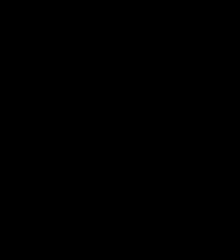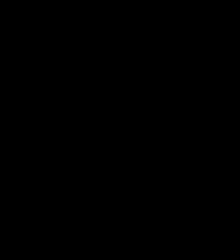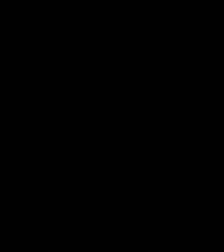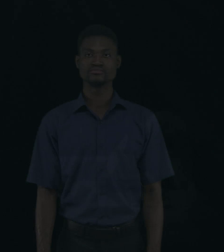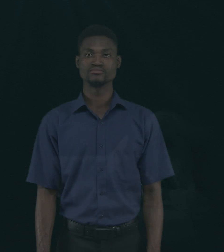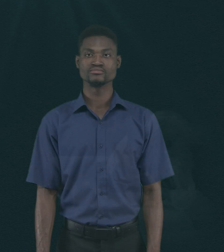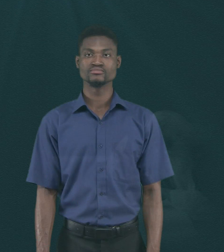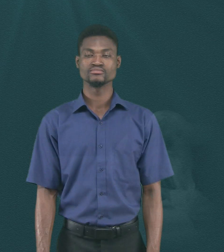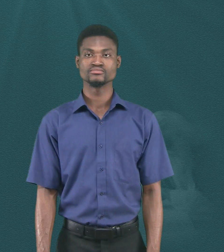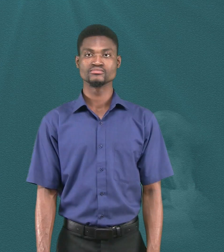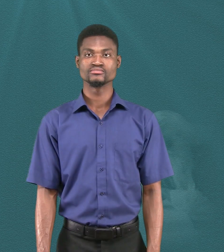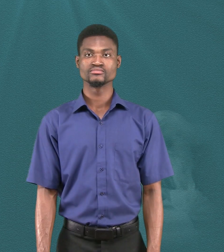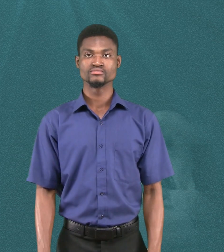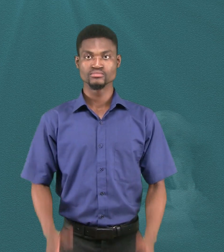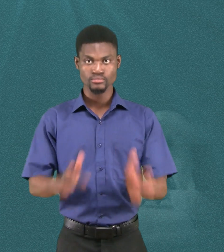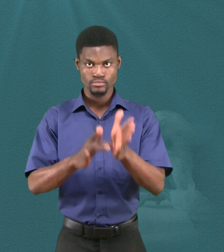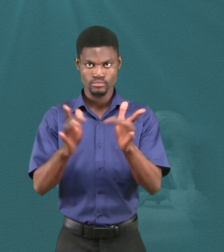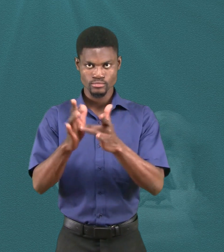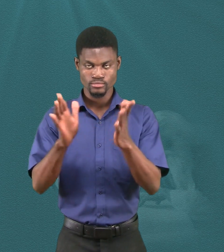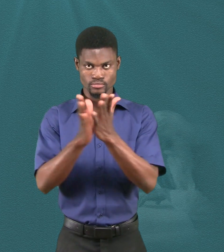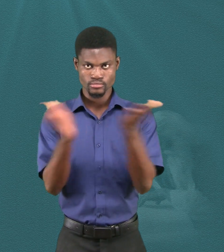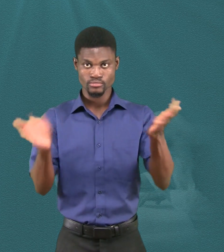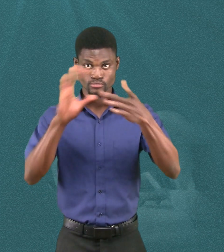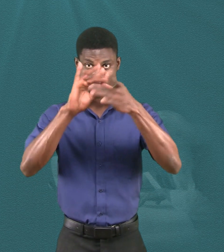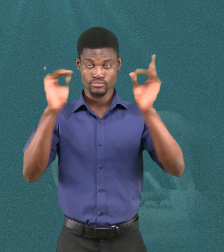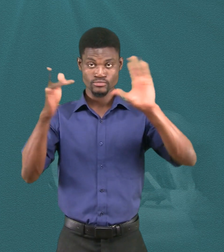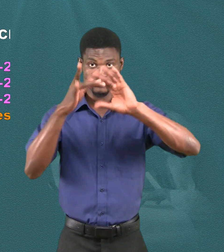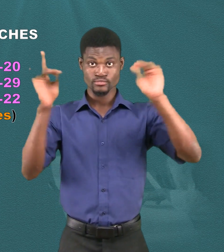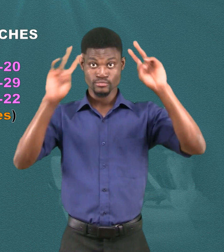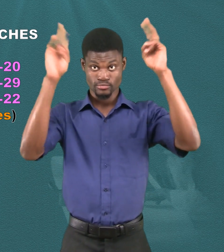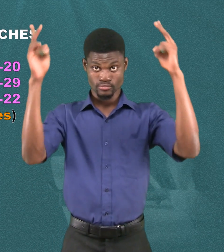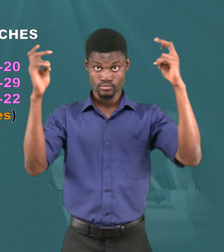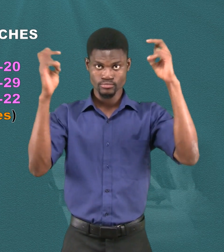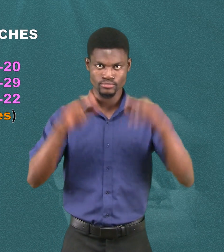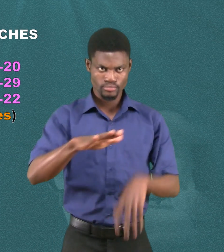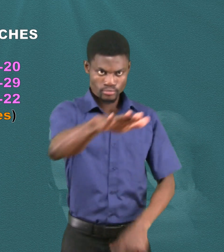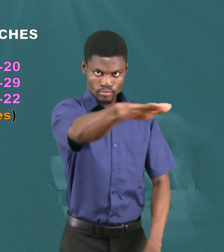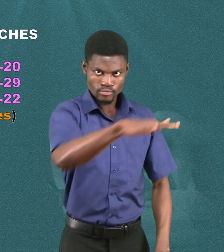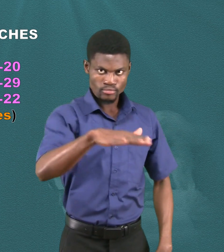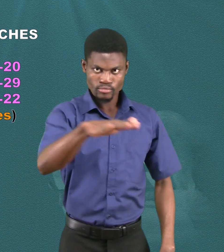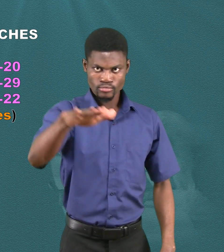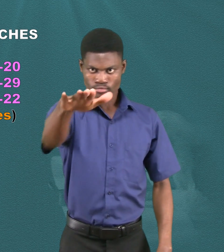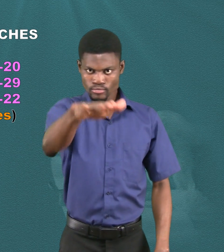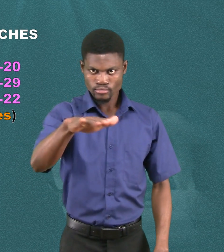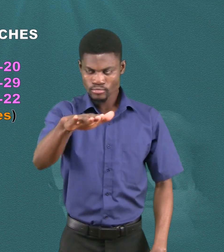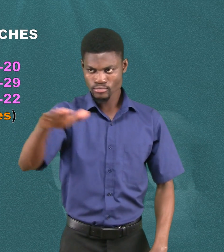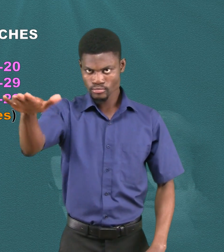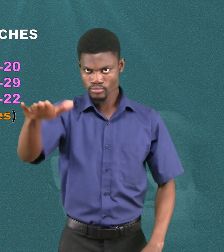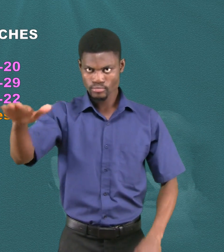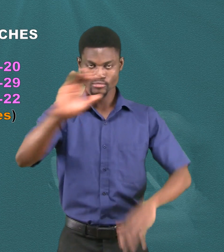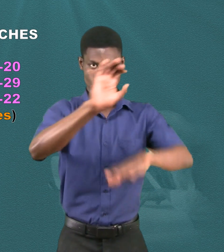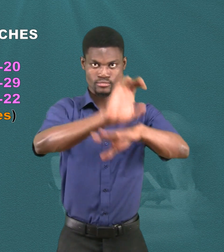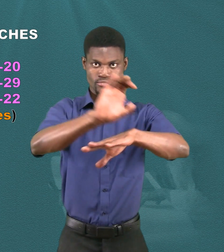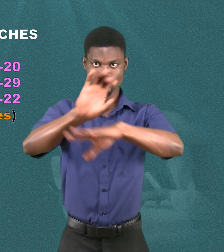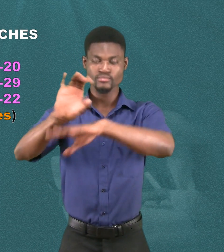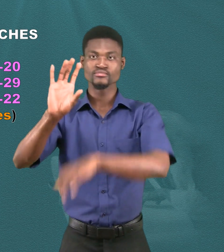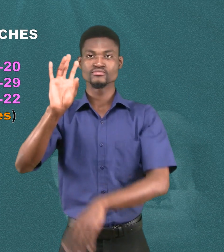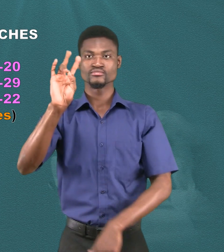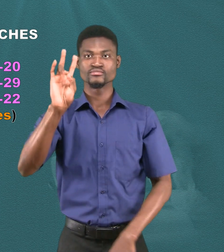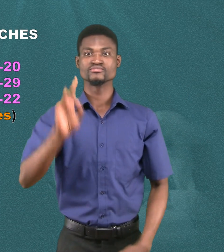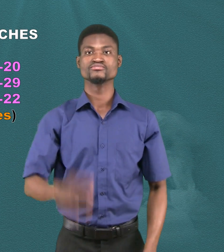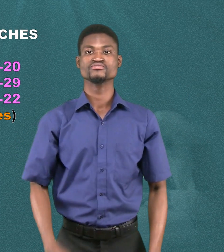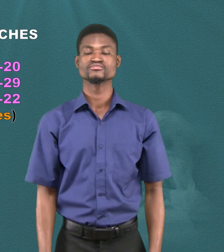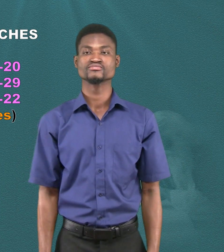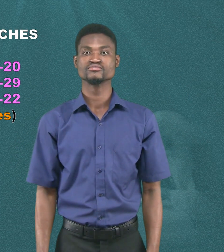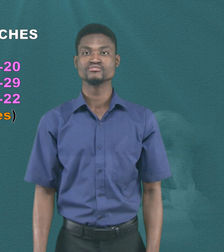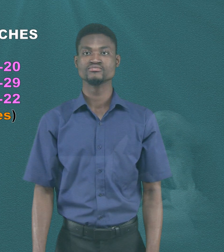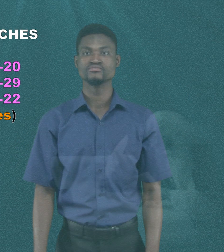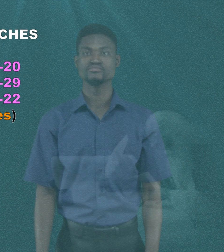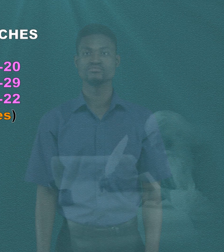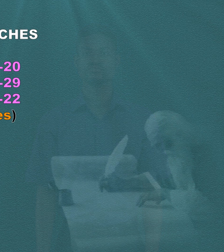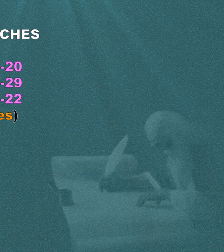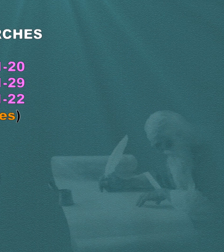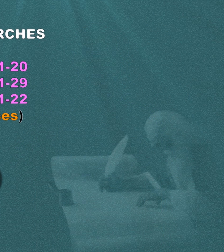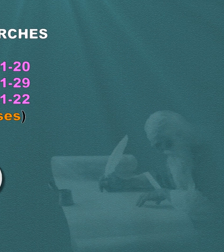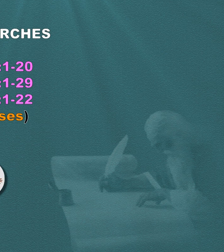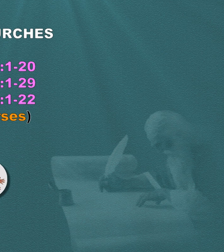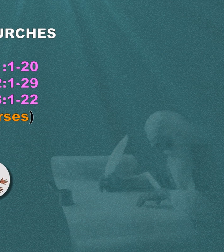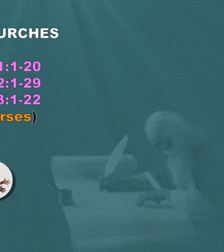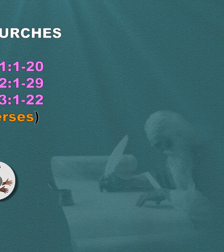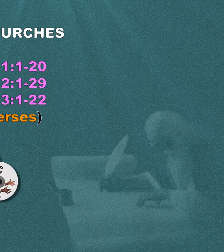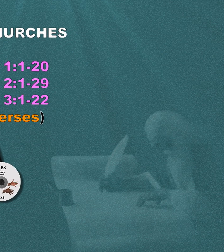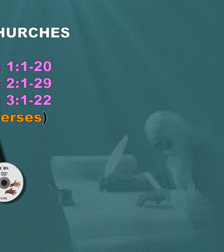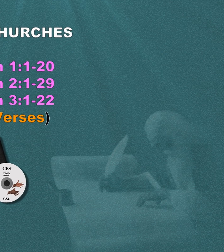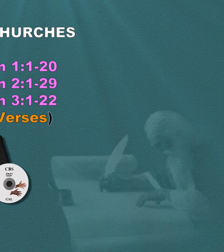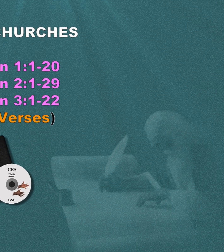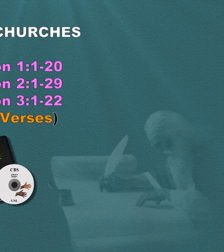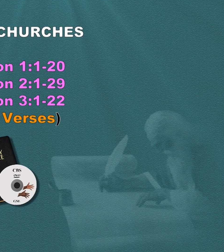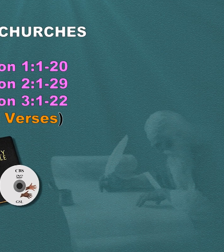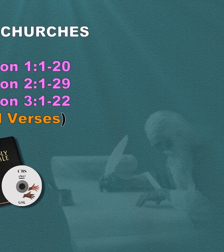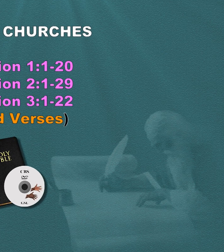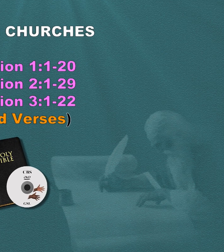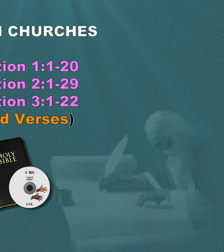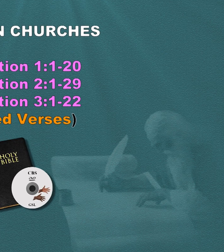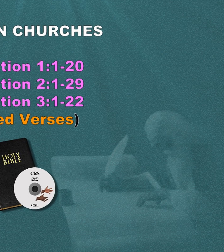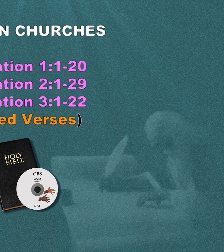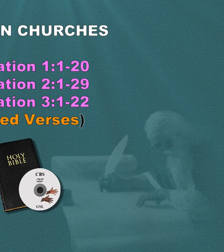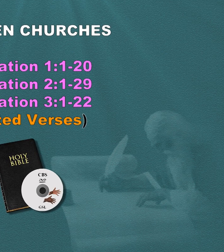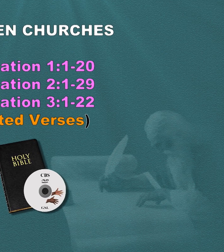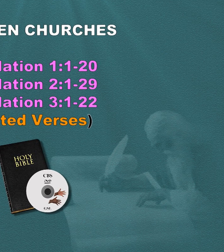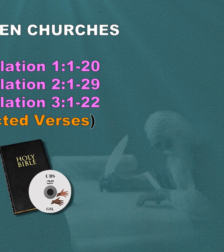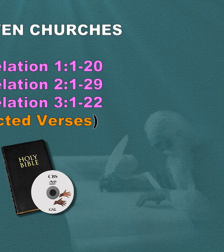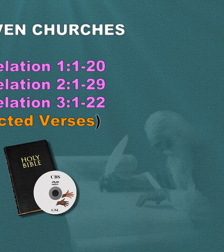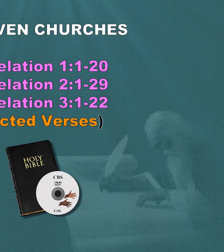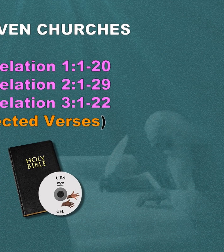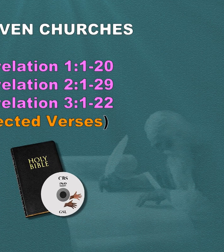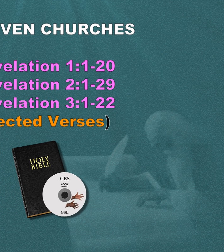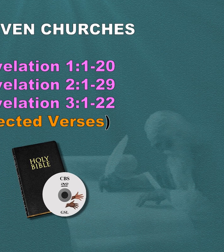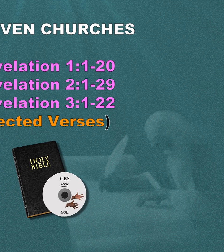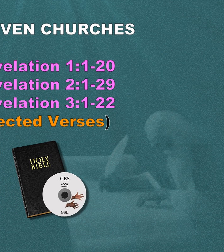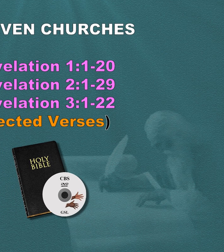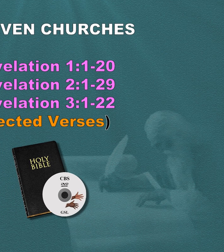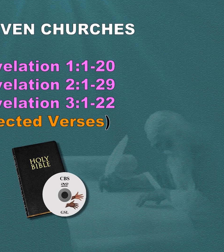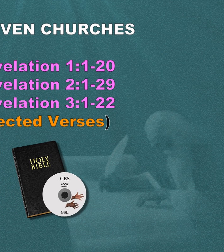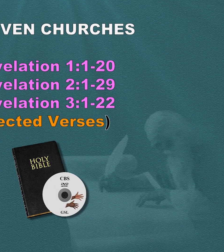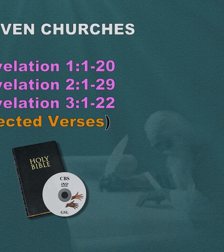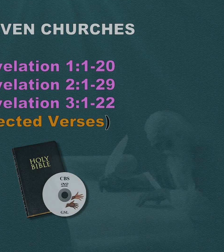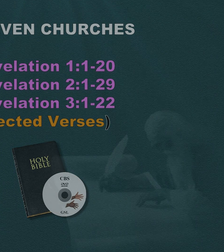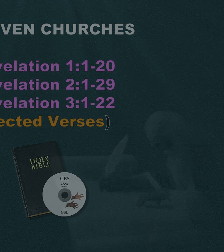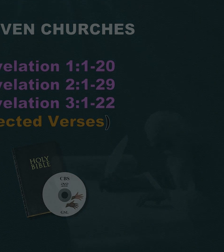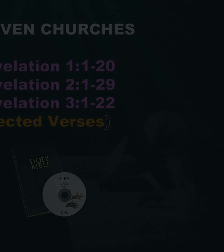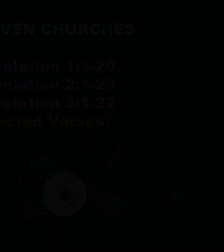The seven churches